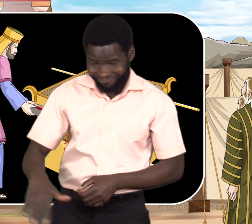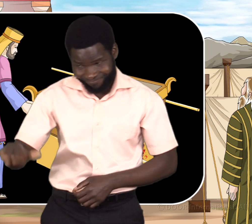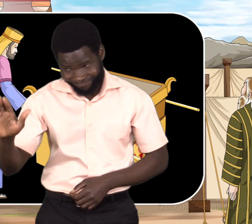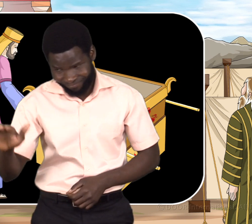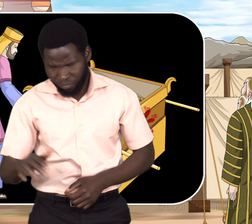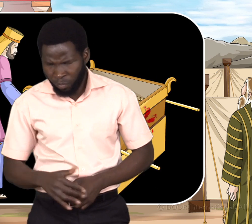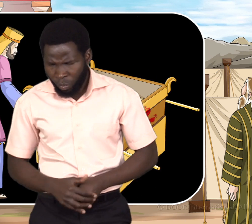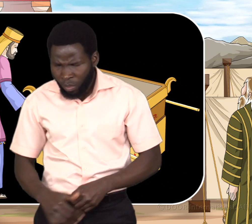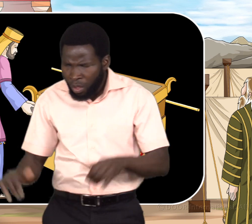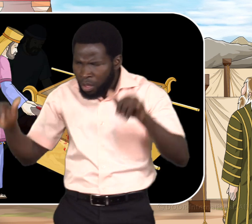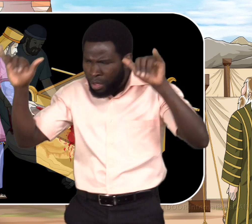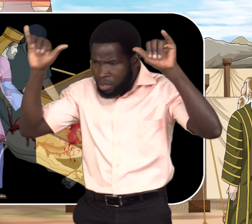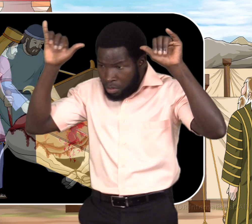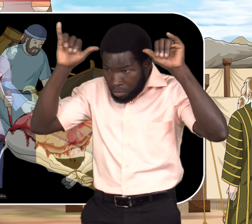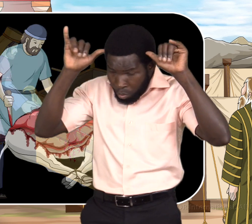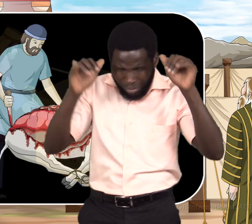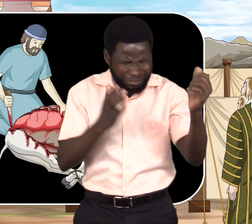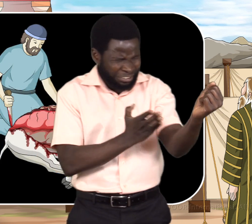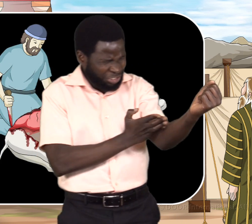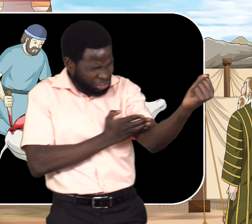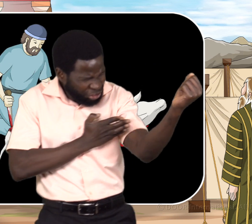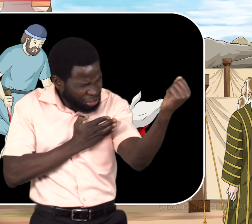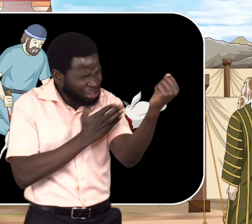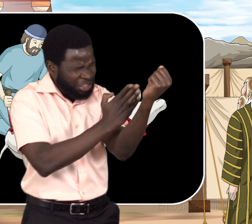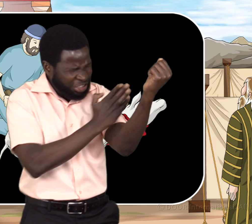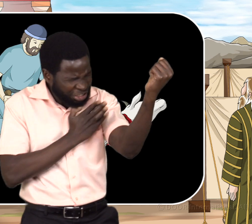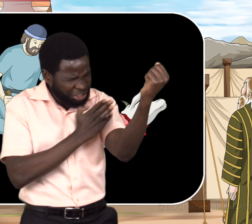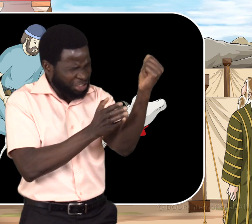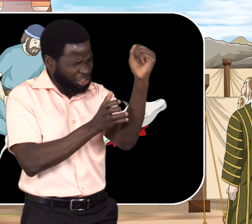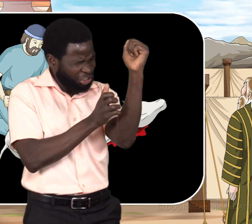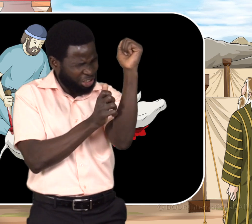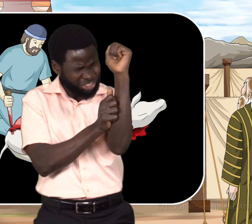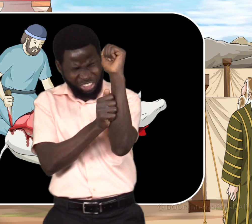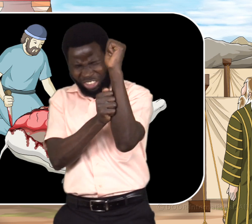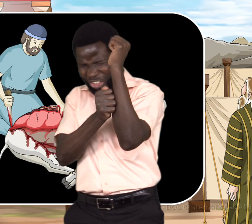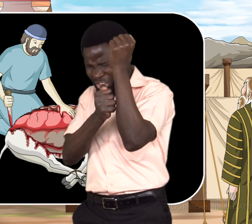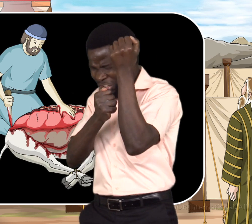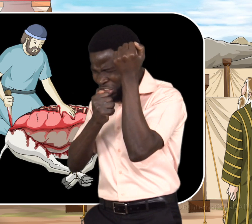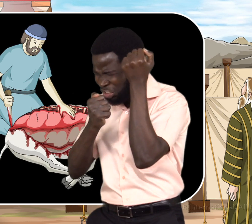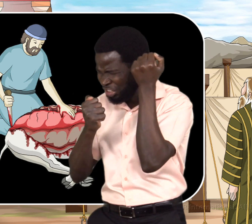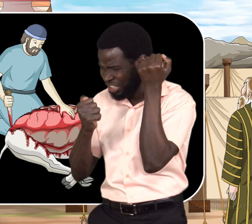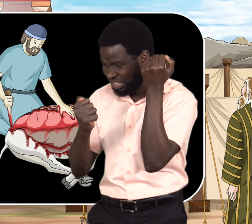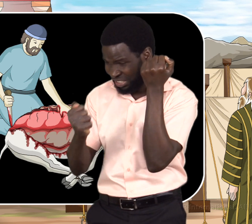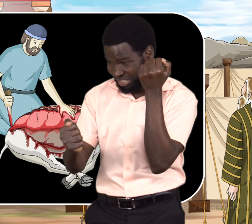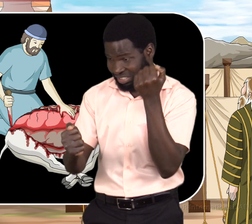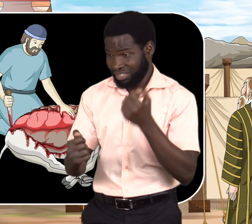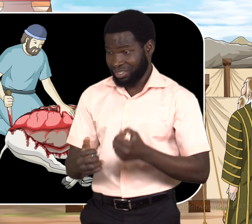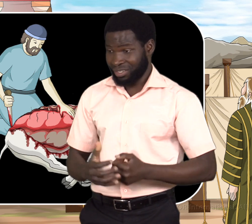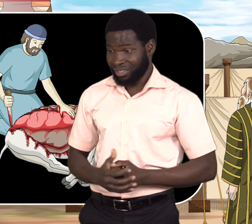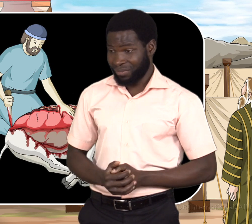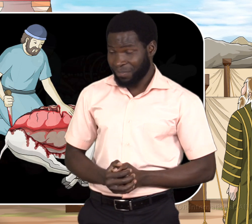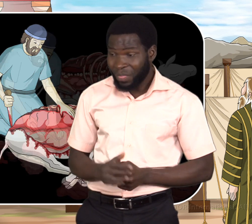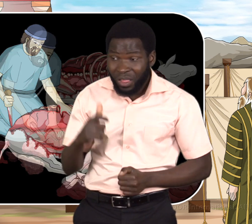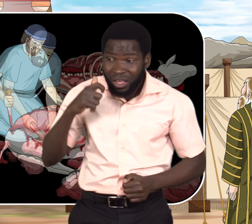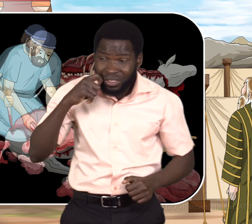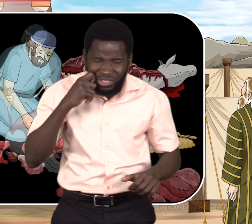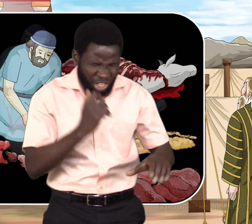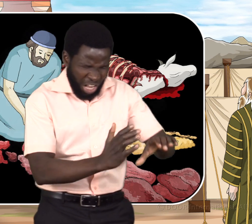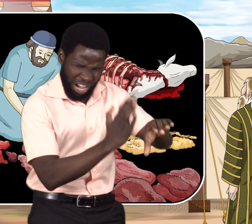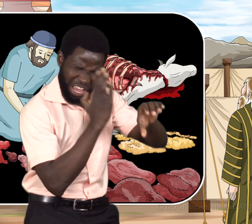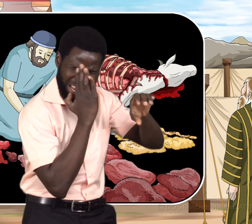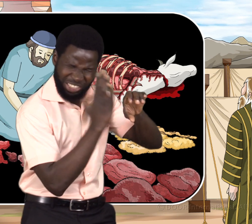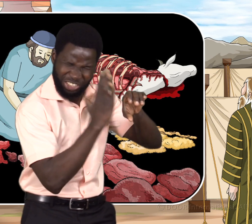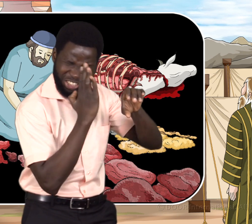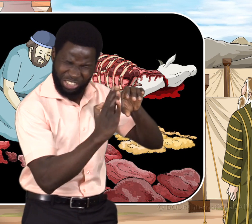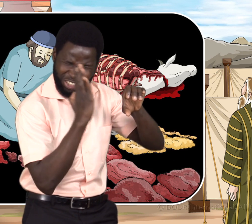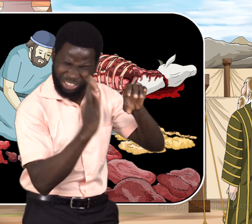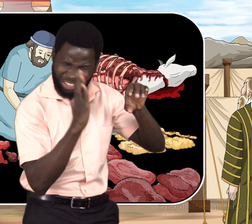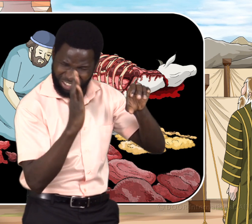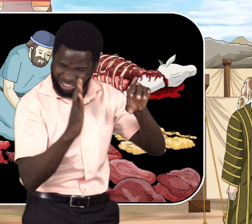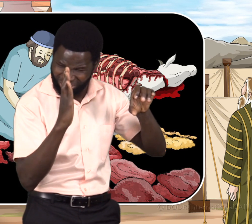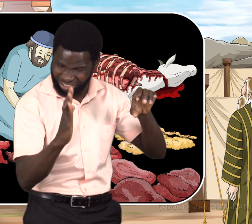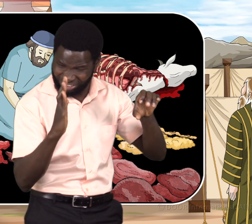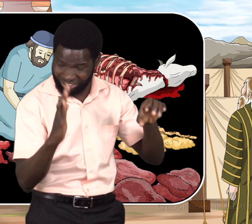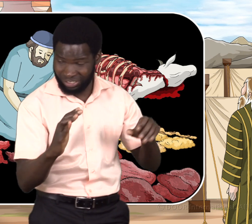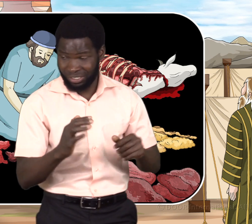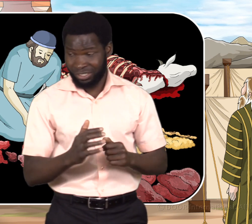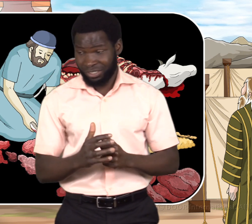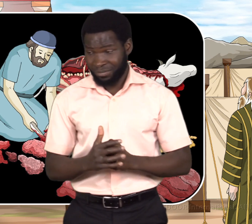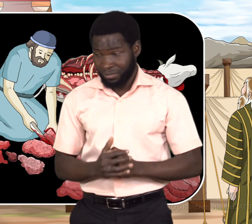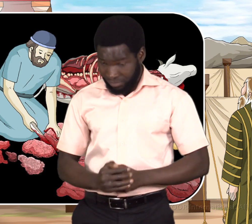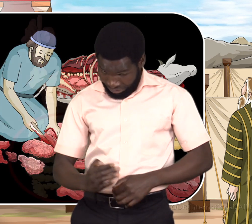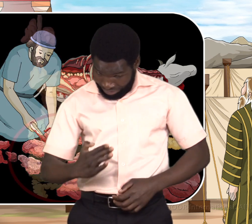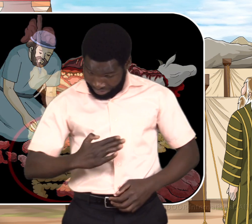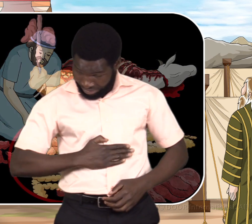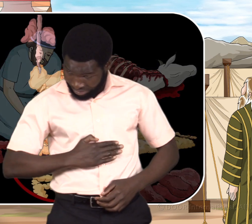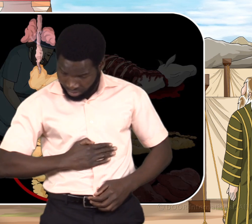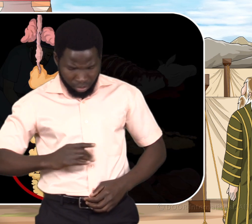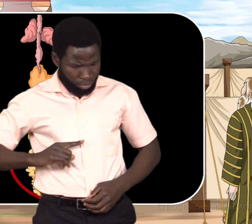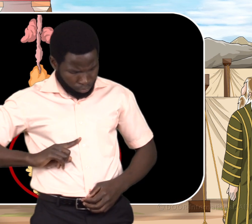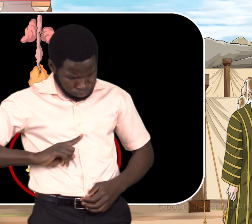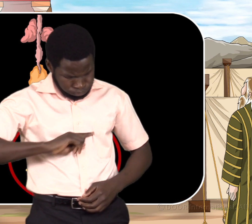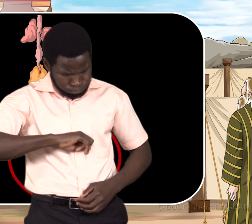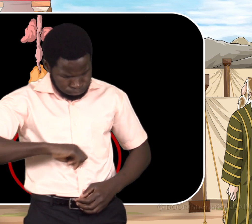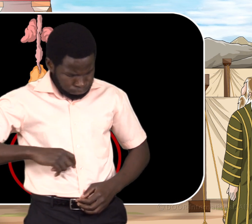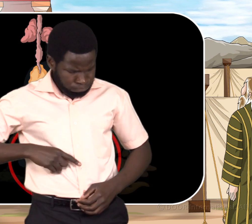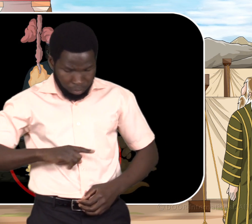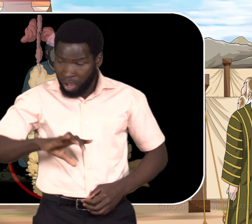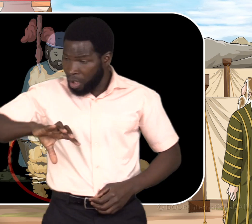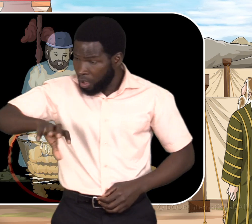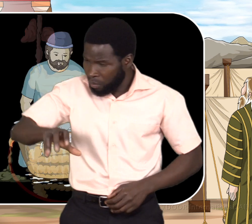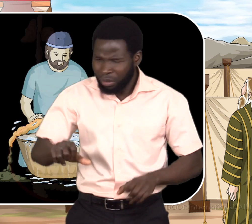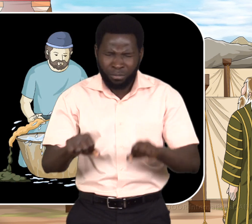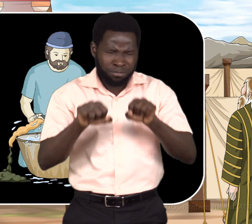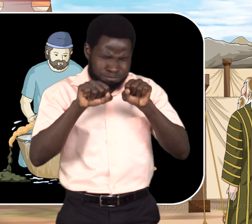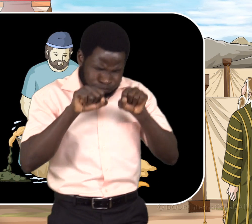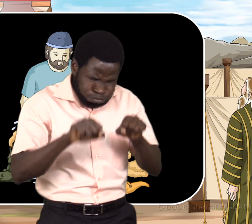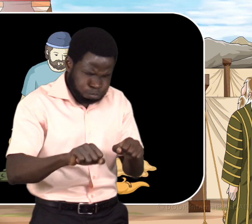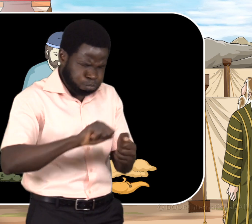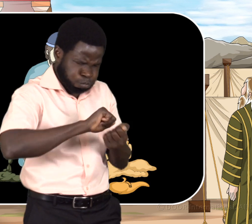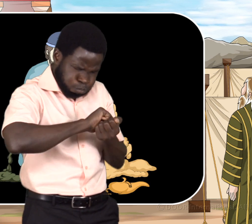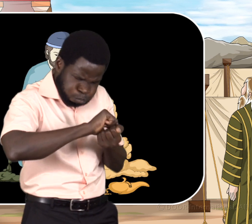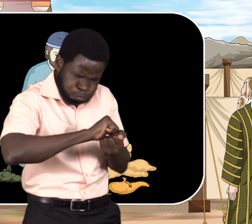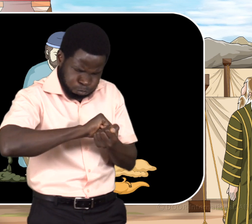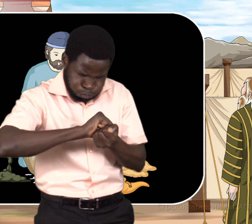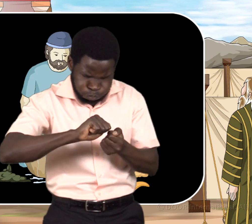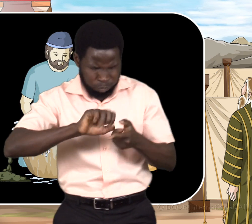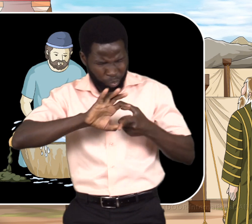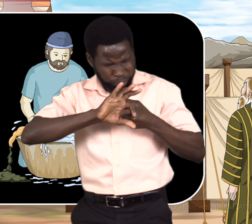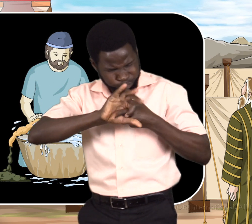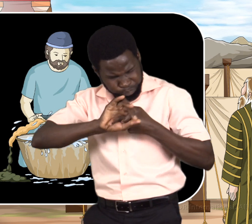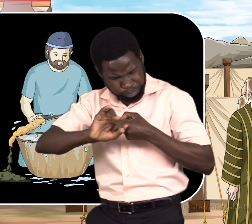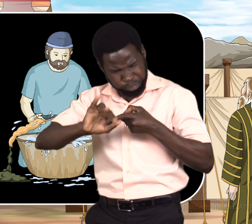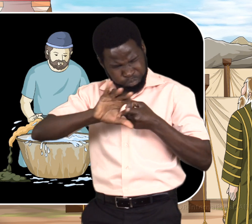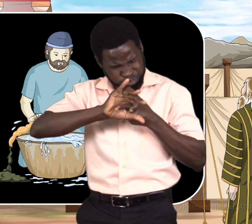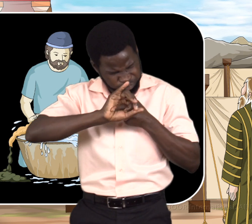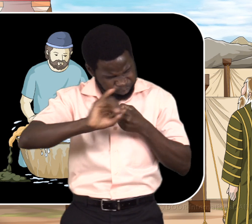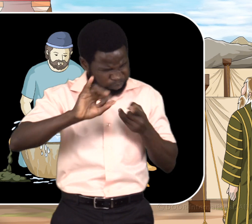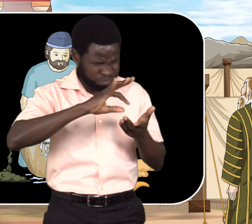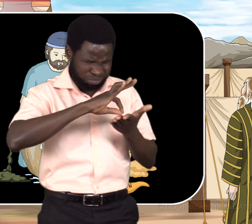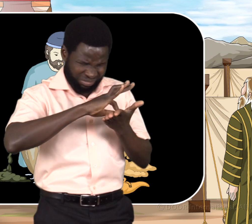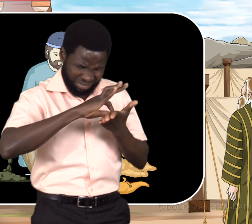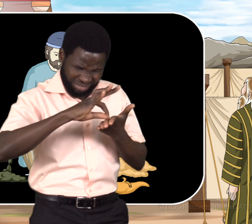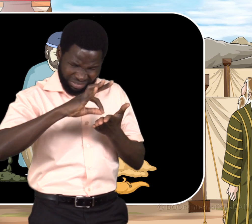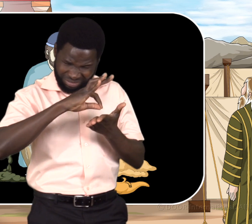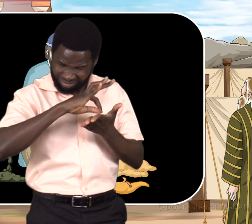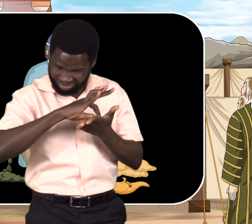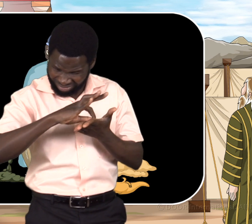Next, he is to skin the burnt offering and cut it into pieces.